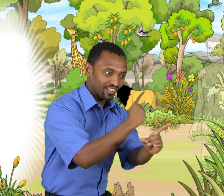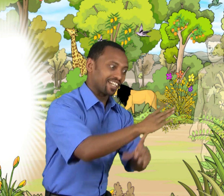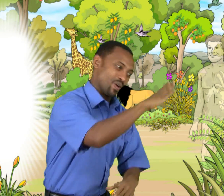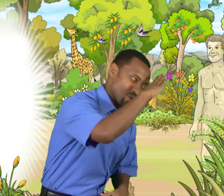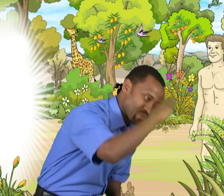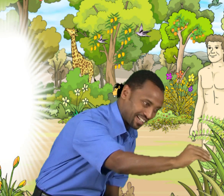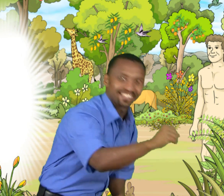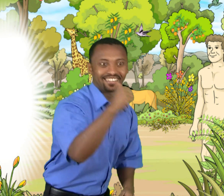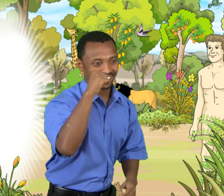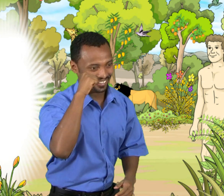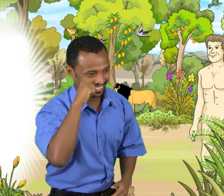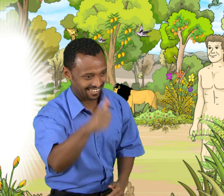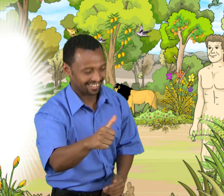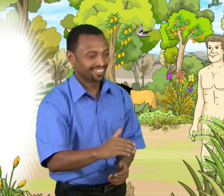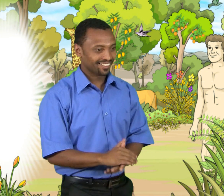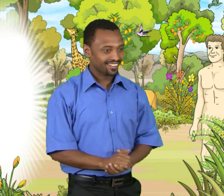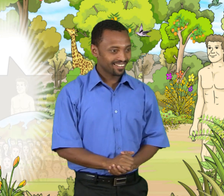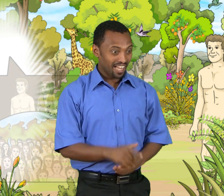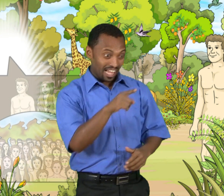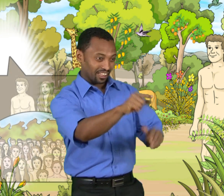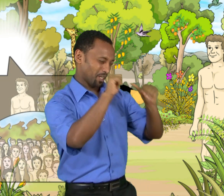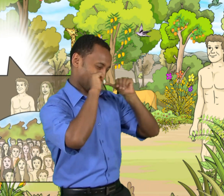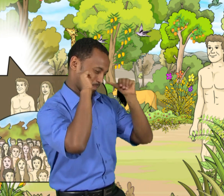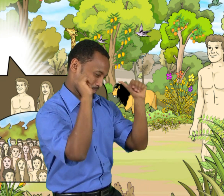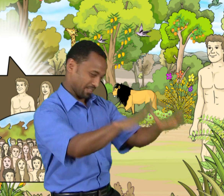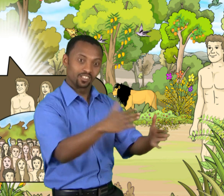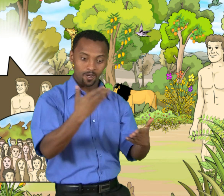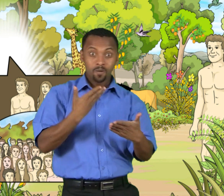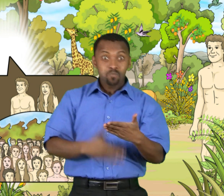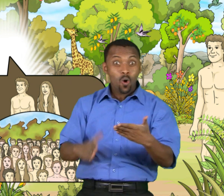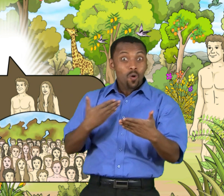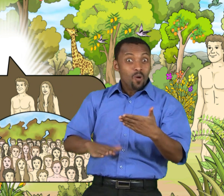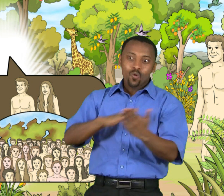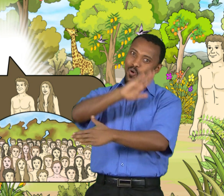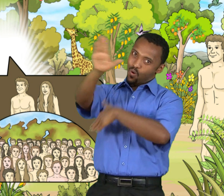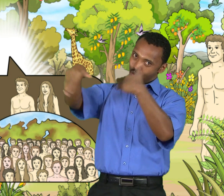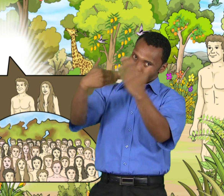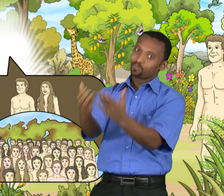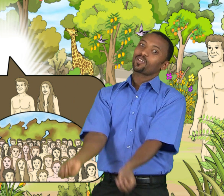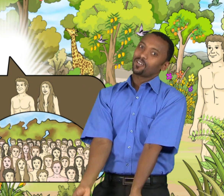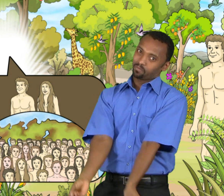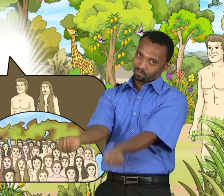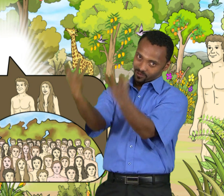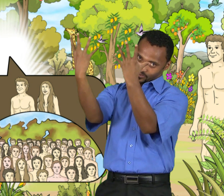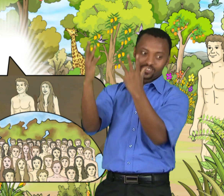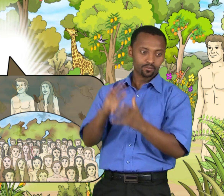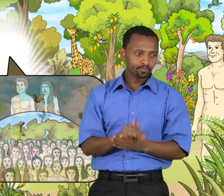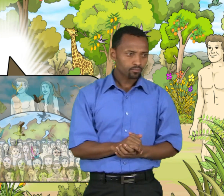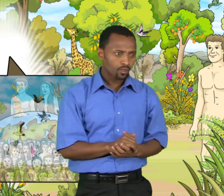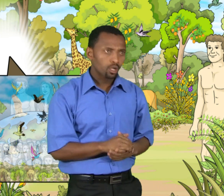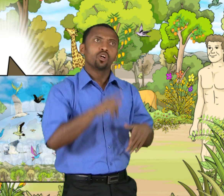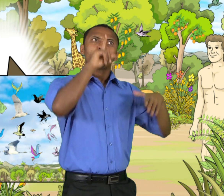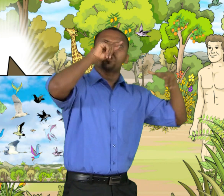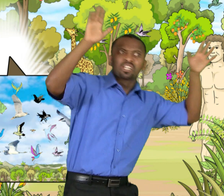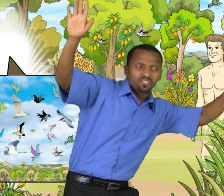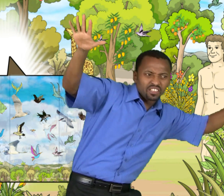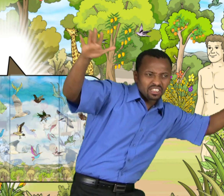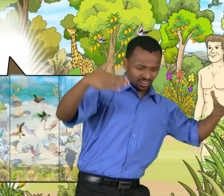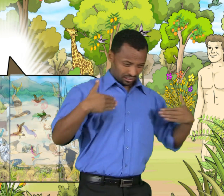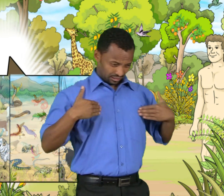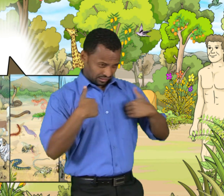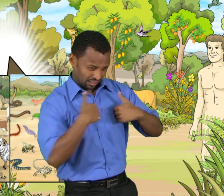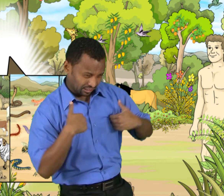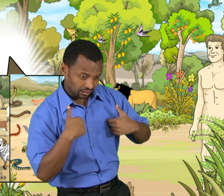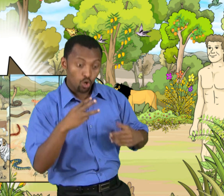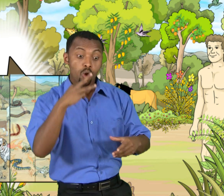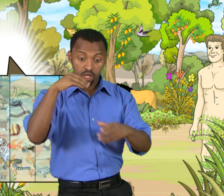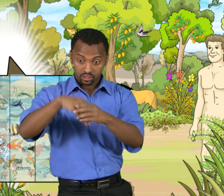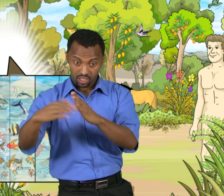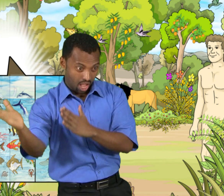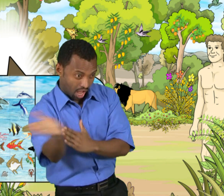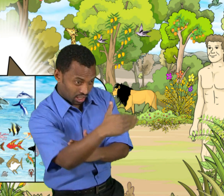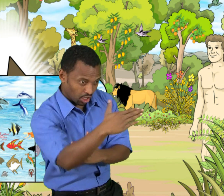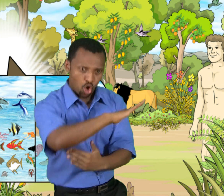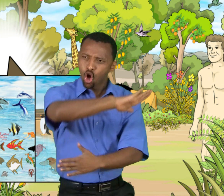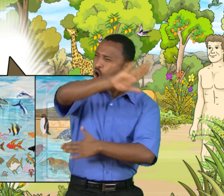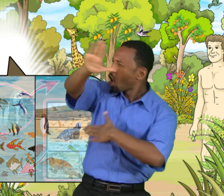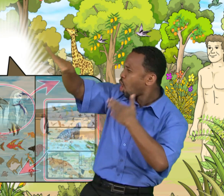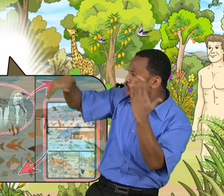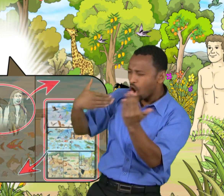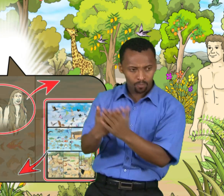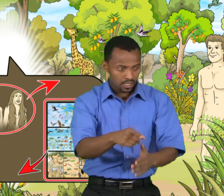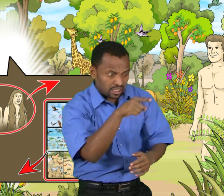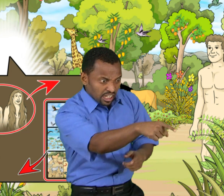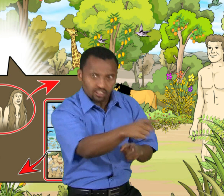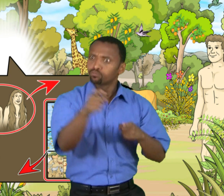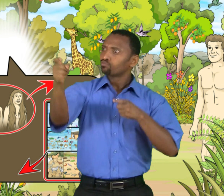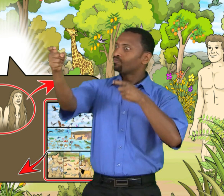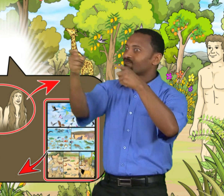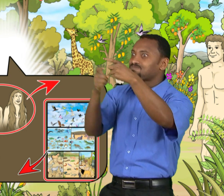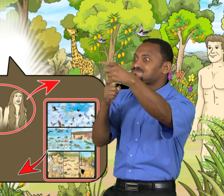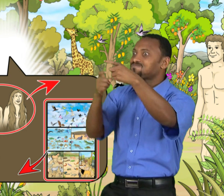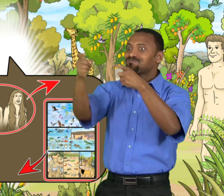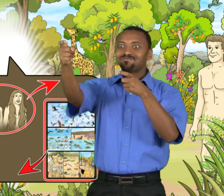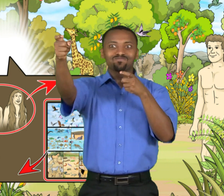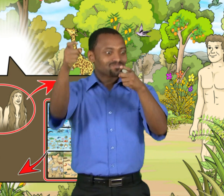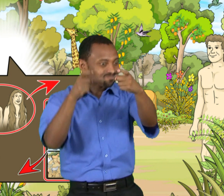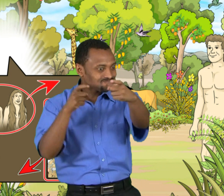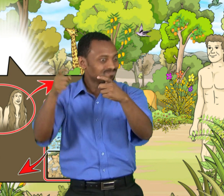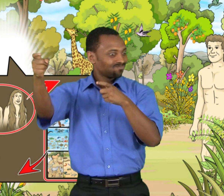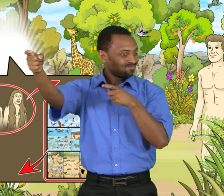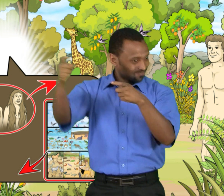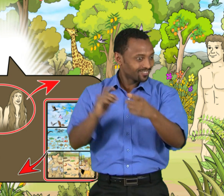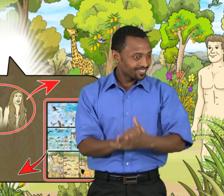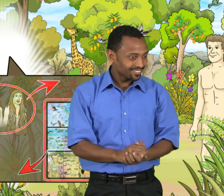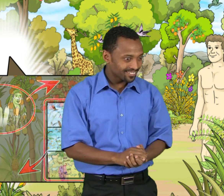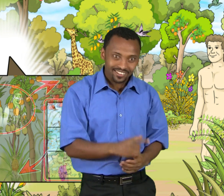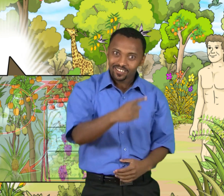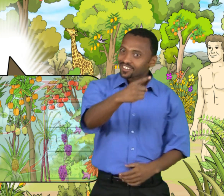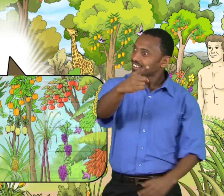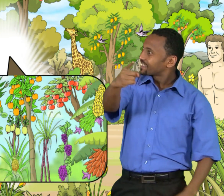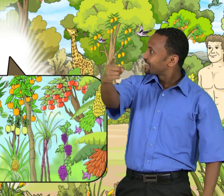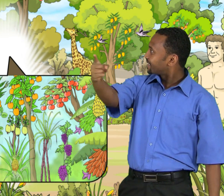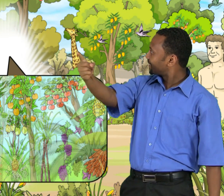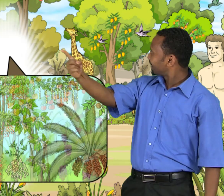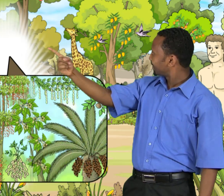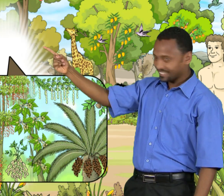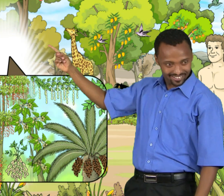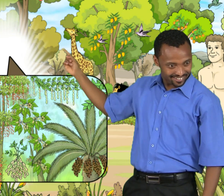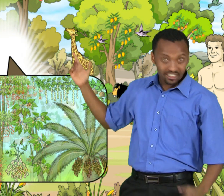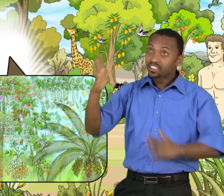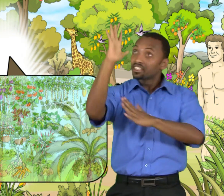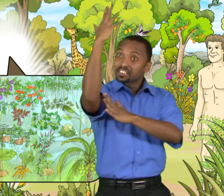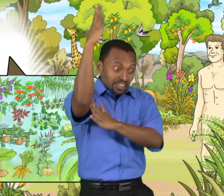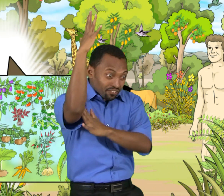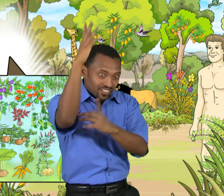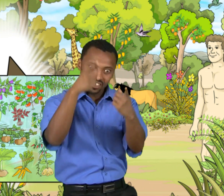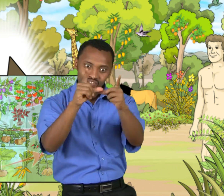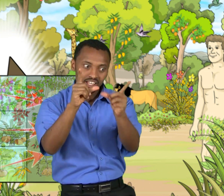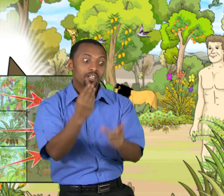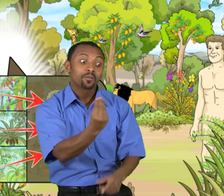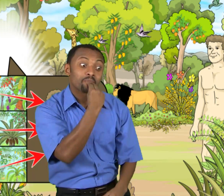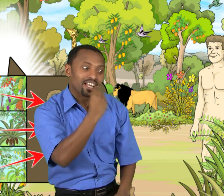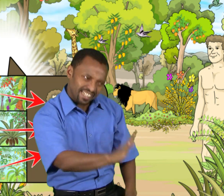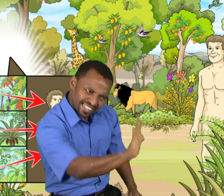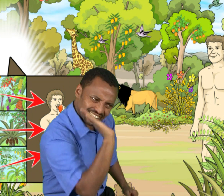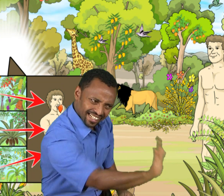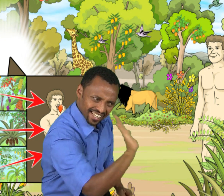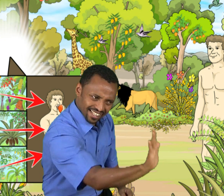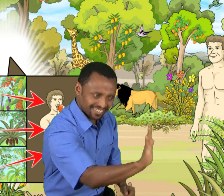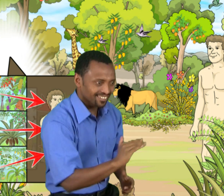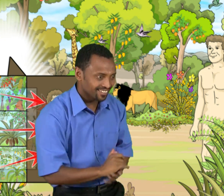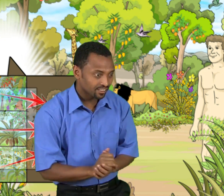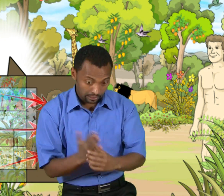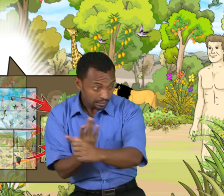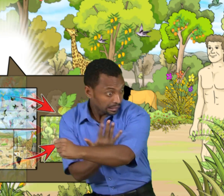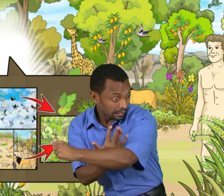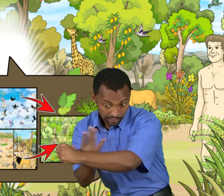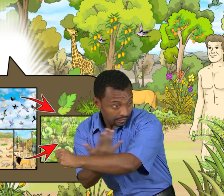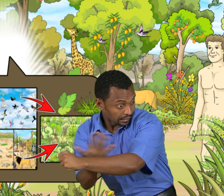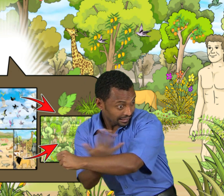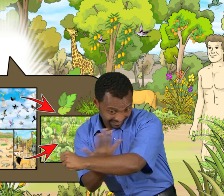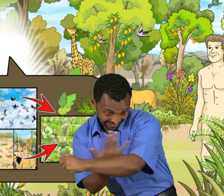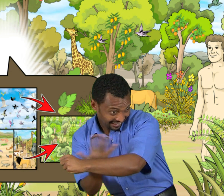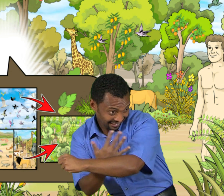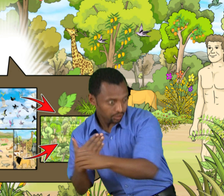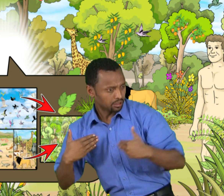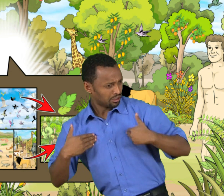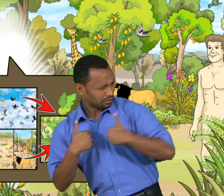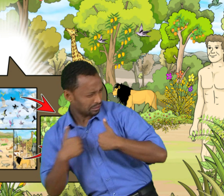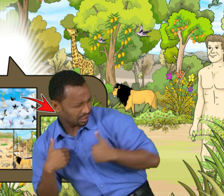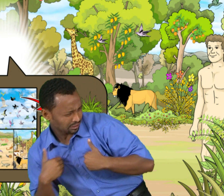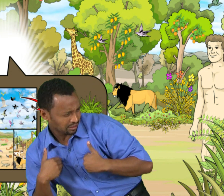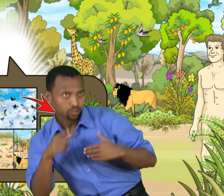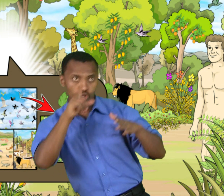God blessed them and said to them, “Be fruitful and multiply, and fill the earth and subdue it; rule over the fish of the sea and the birds of the air and every creature that crawls upon the earth.” Then God said, “Behold, I have given you every seed-bearing plant on the face of all the earth, and every tree whose fruit contains seed. They will be yours for food.